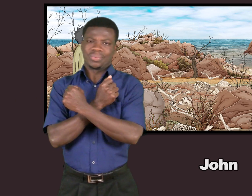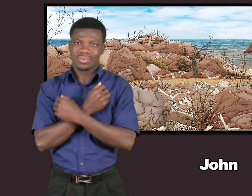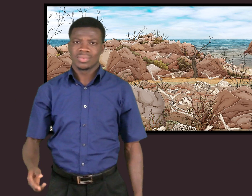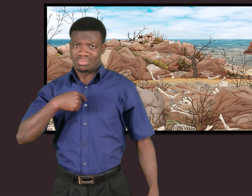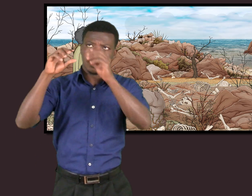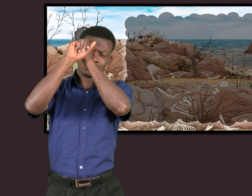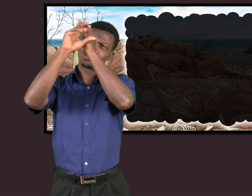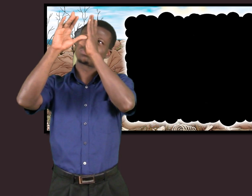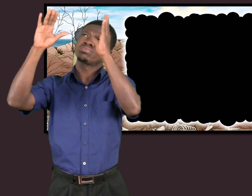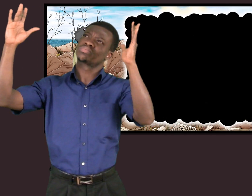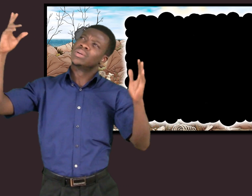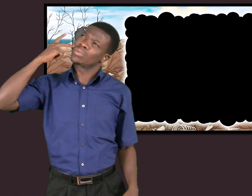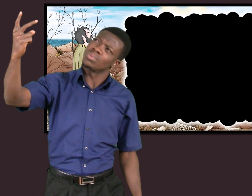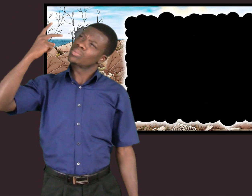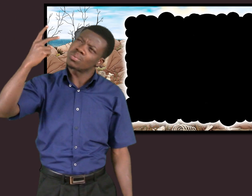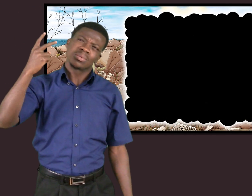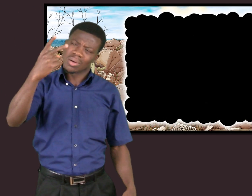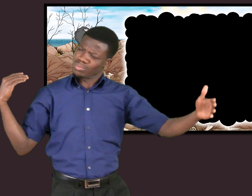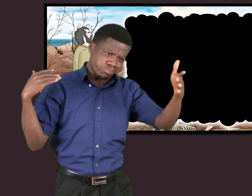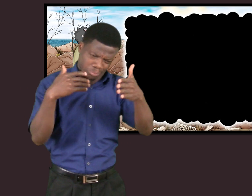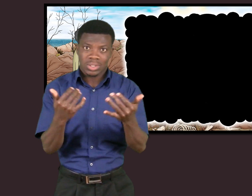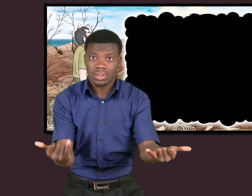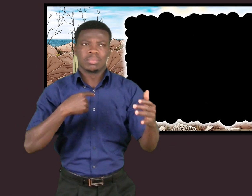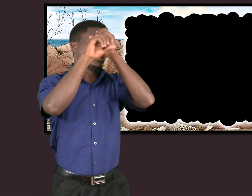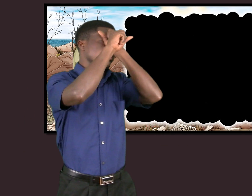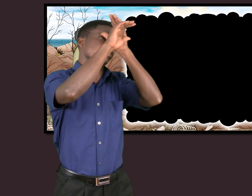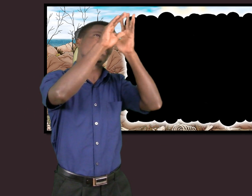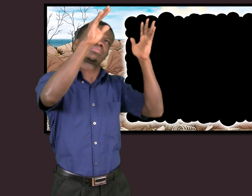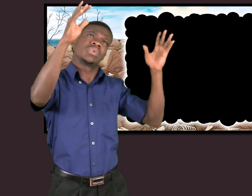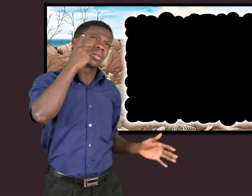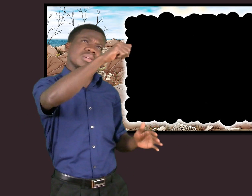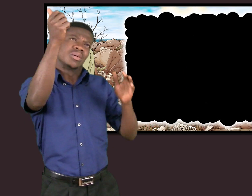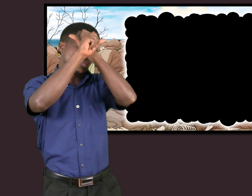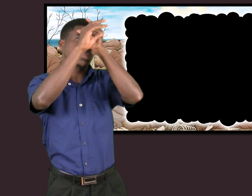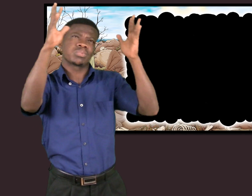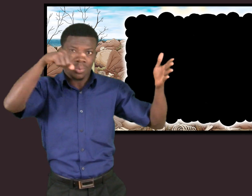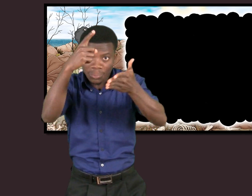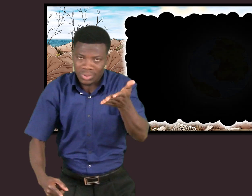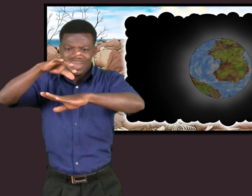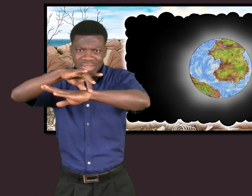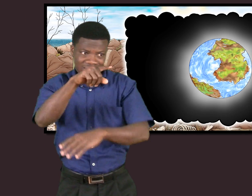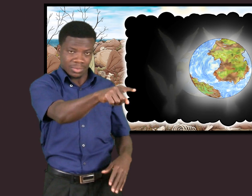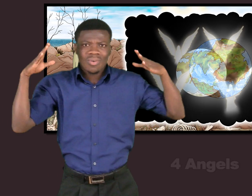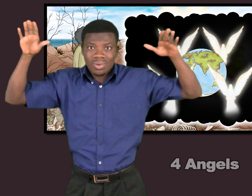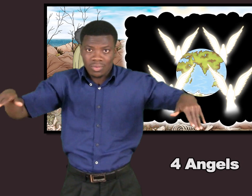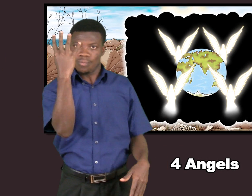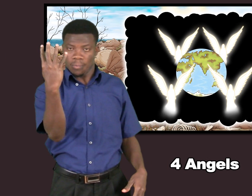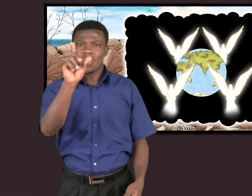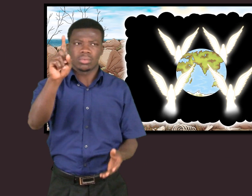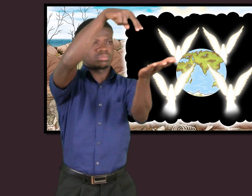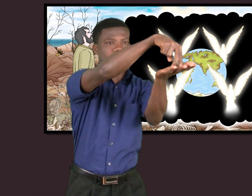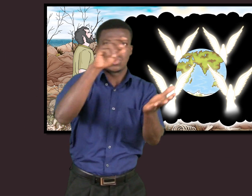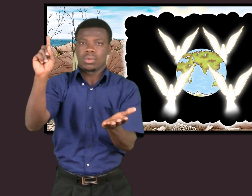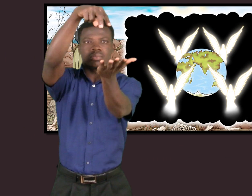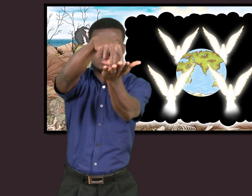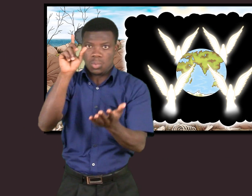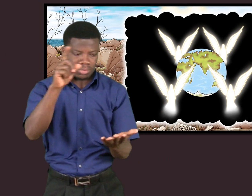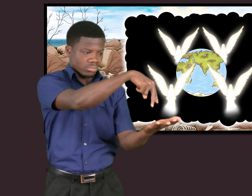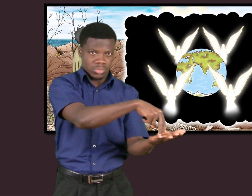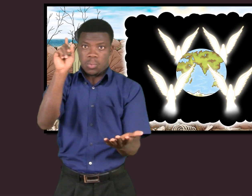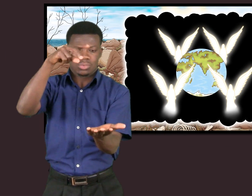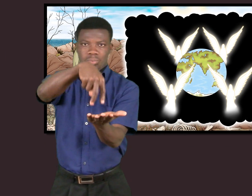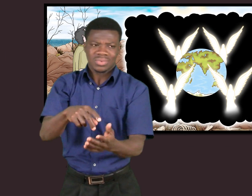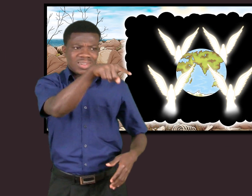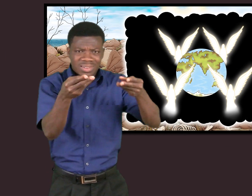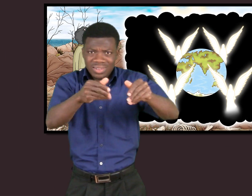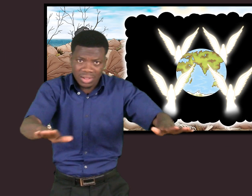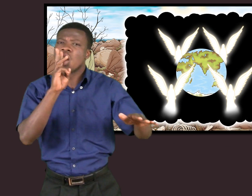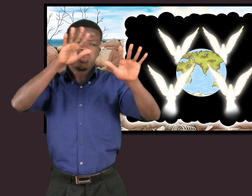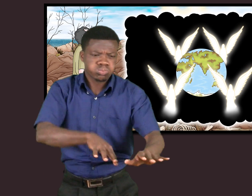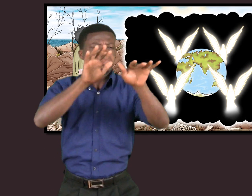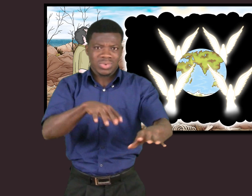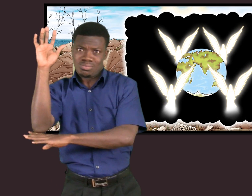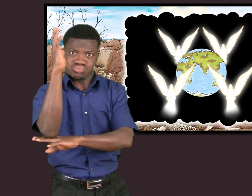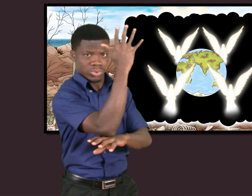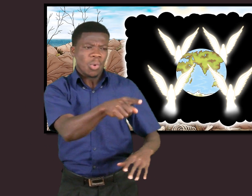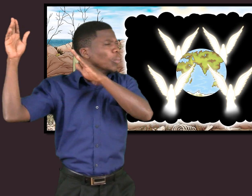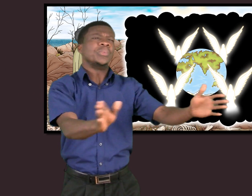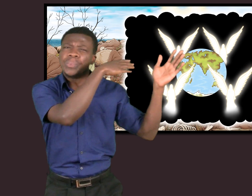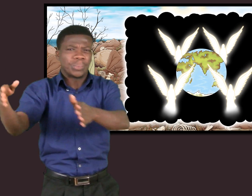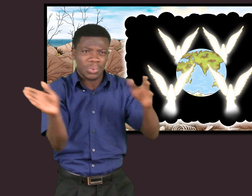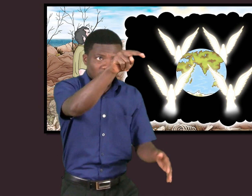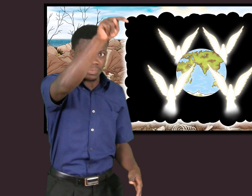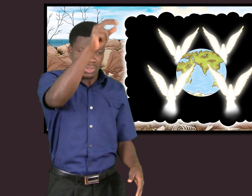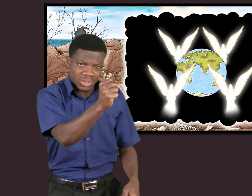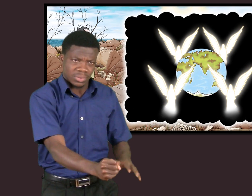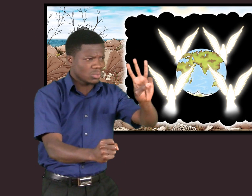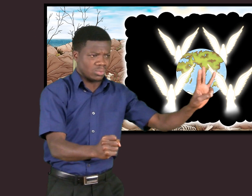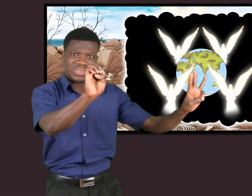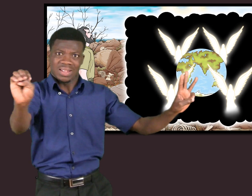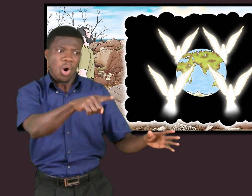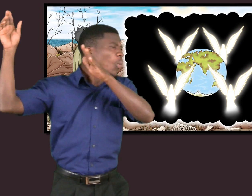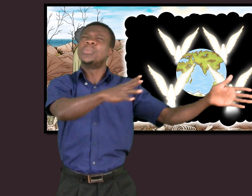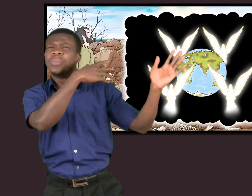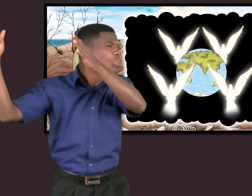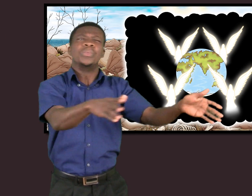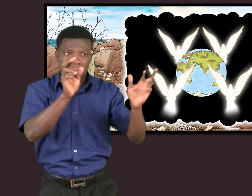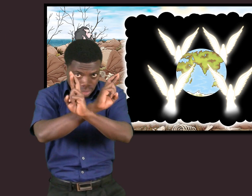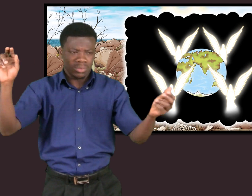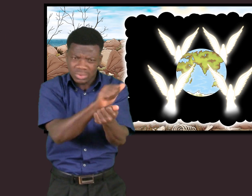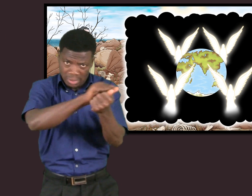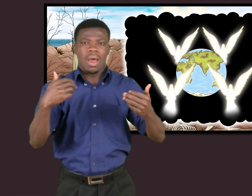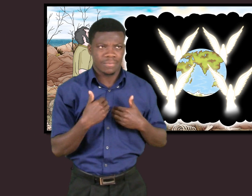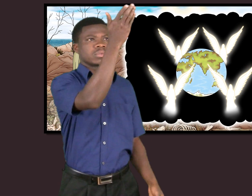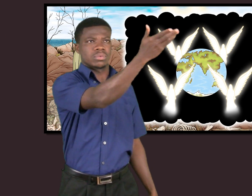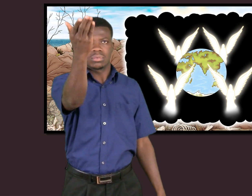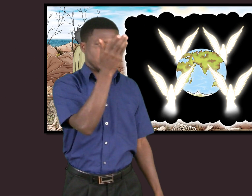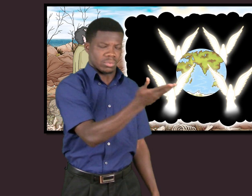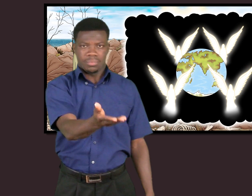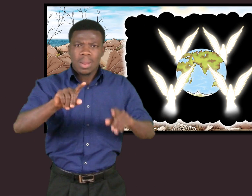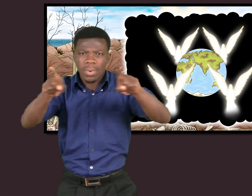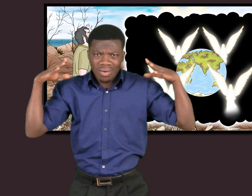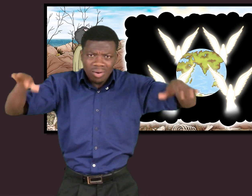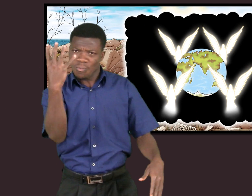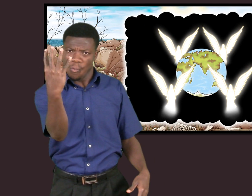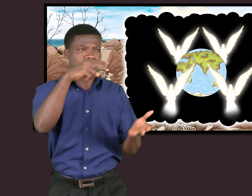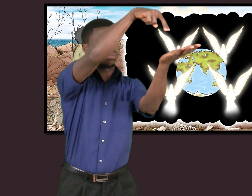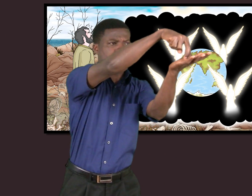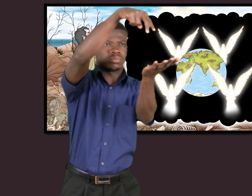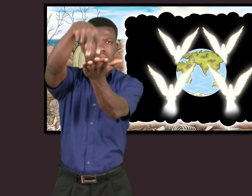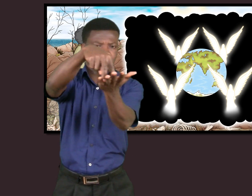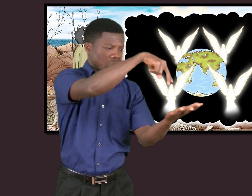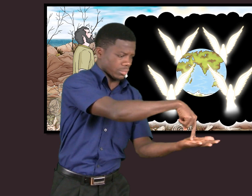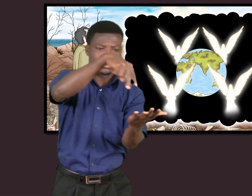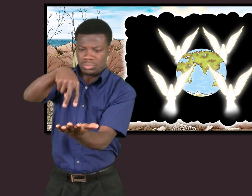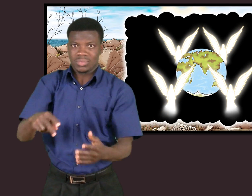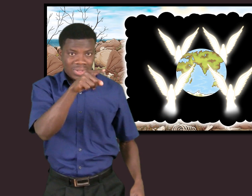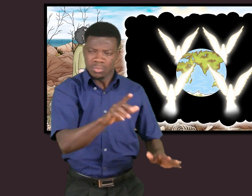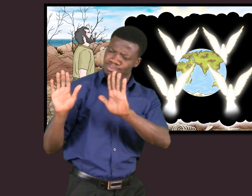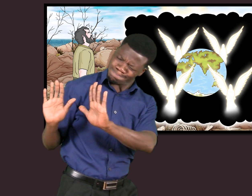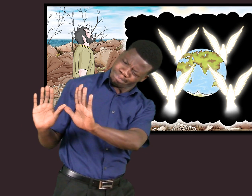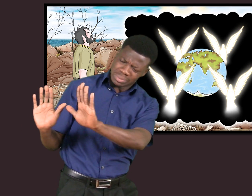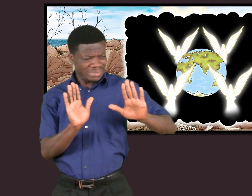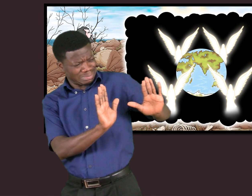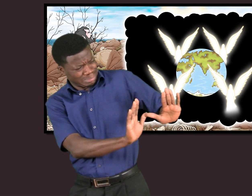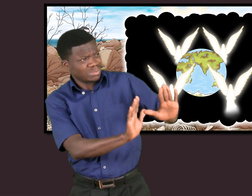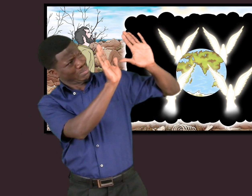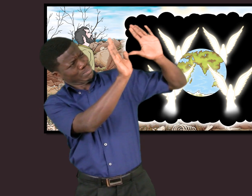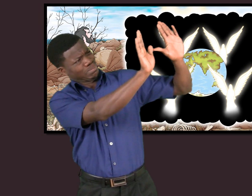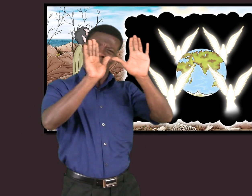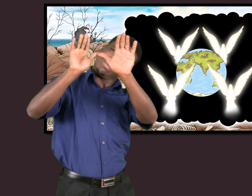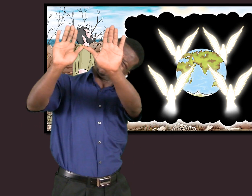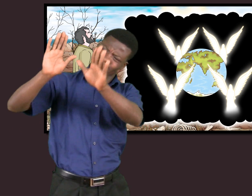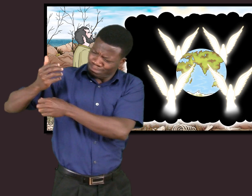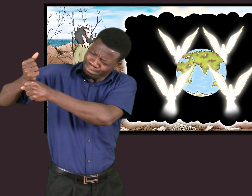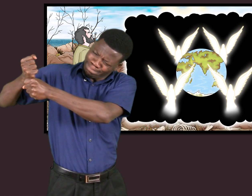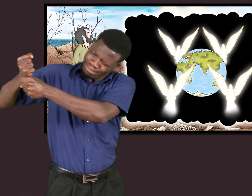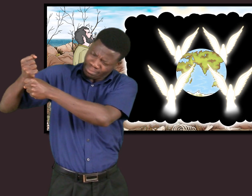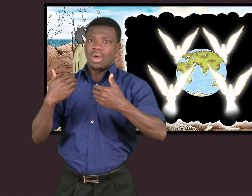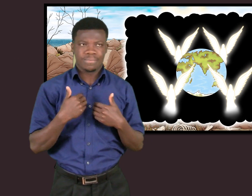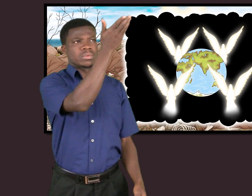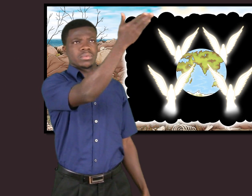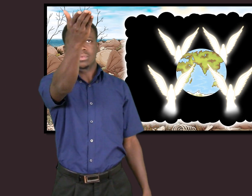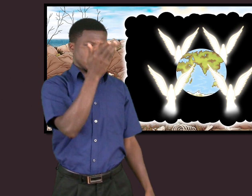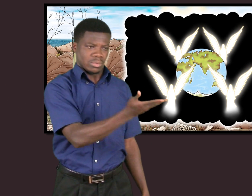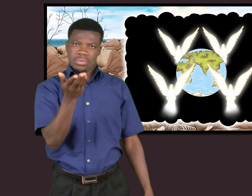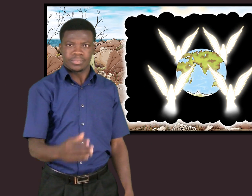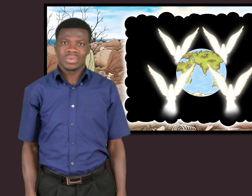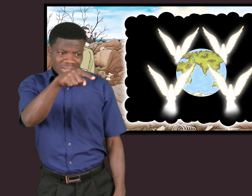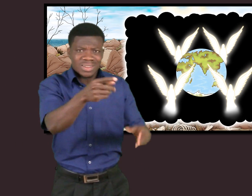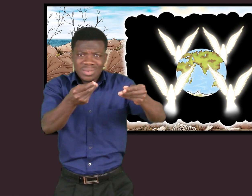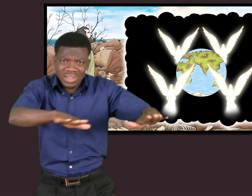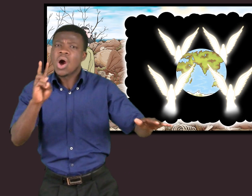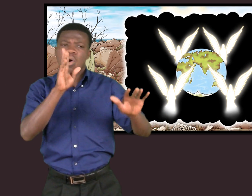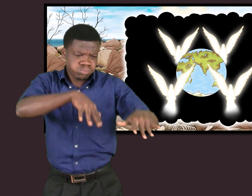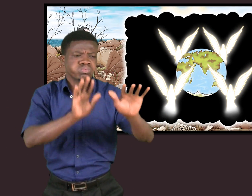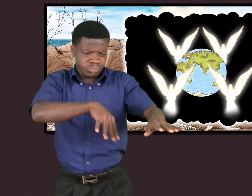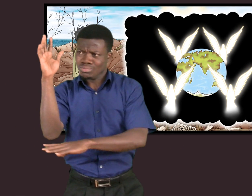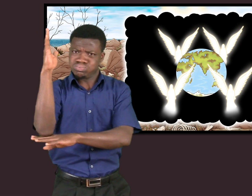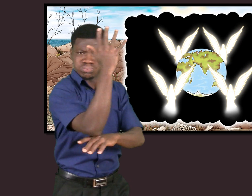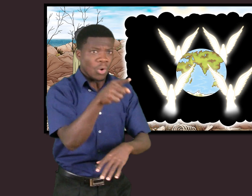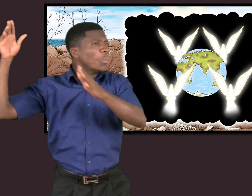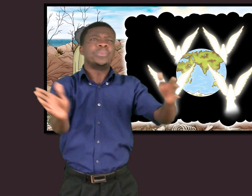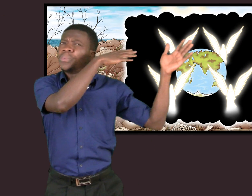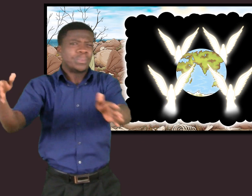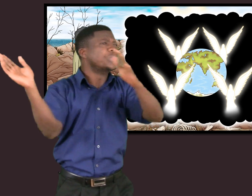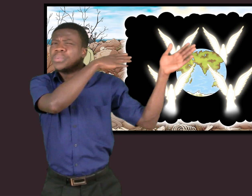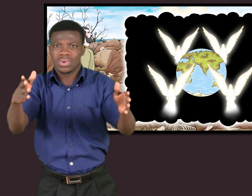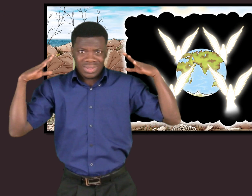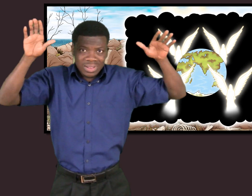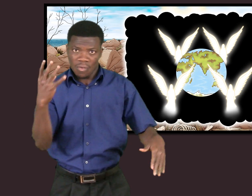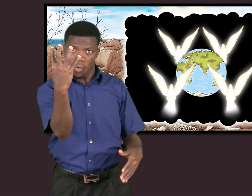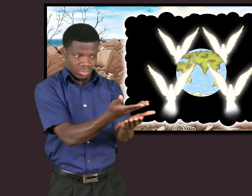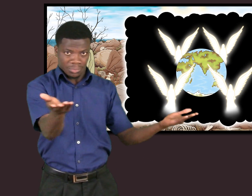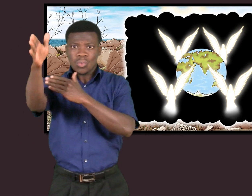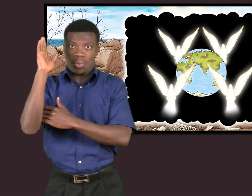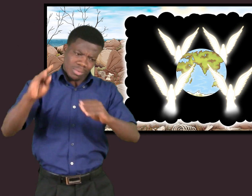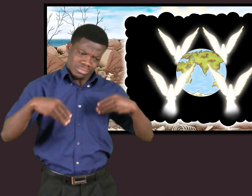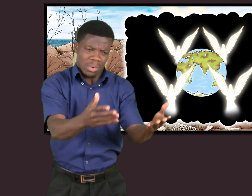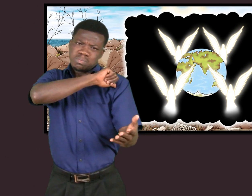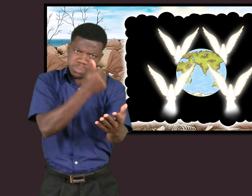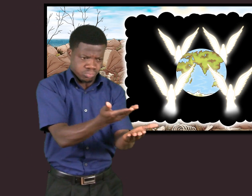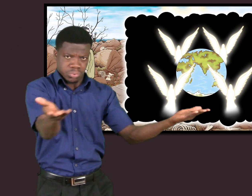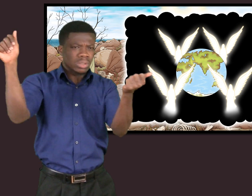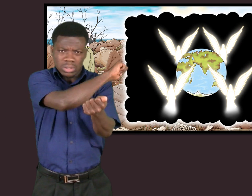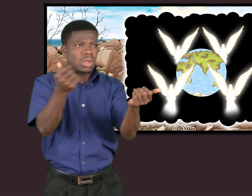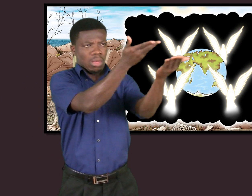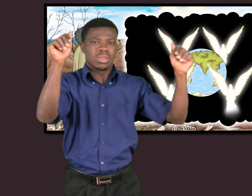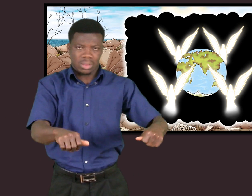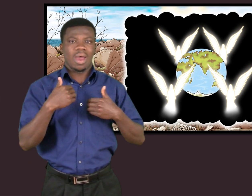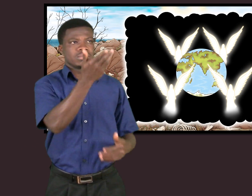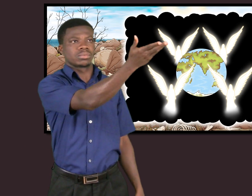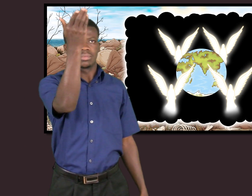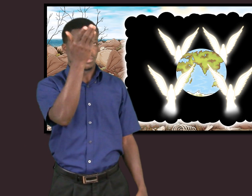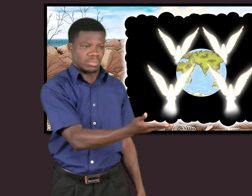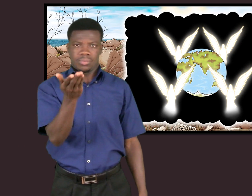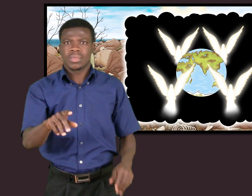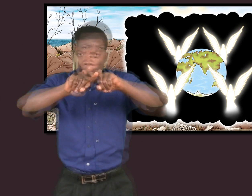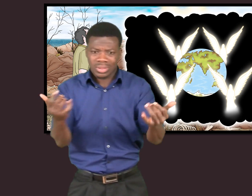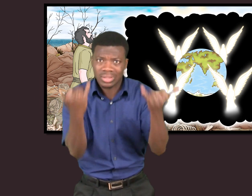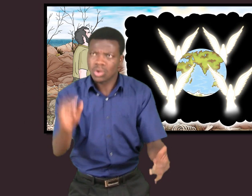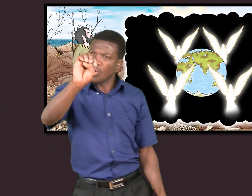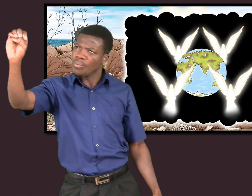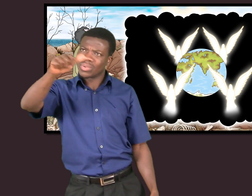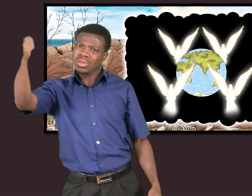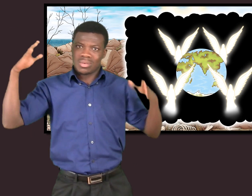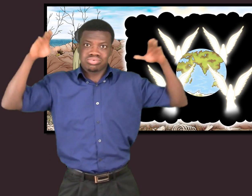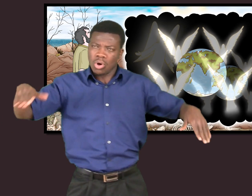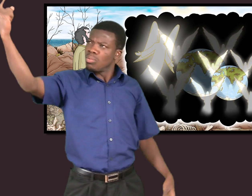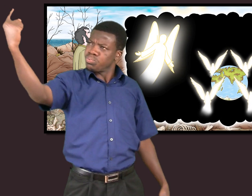After this I saw four angels standing at the four corners of the earth, holding back its four winds so that no wind would blow on land or sea or on any tree.